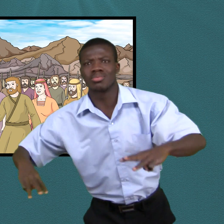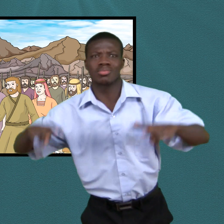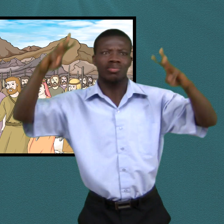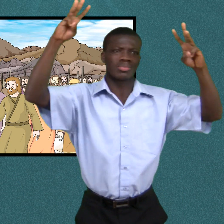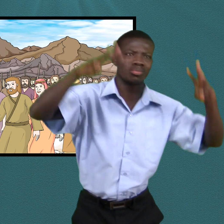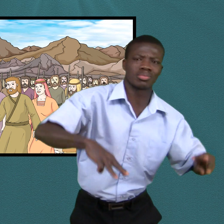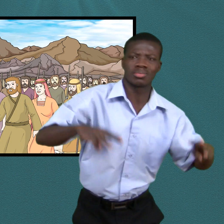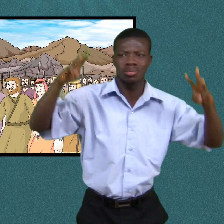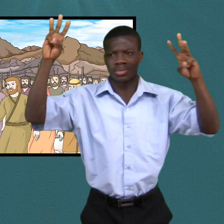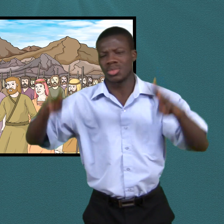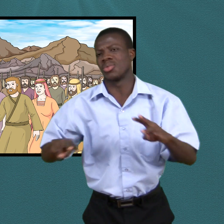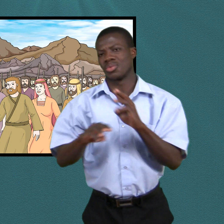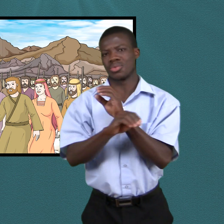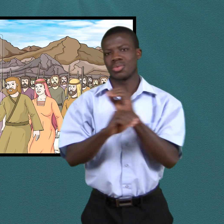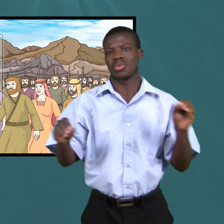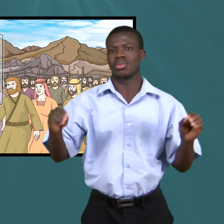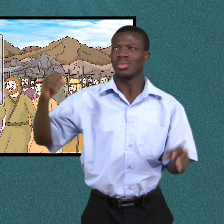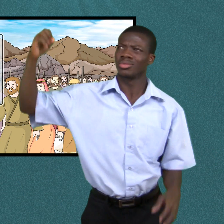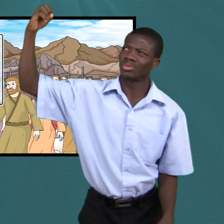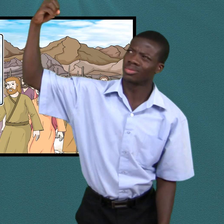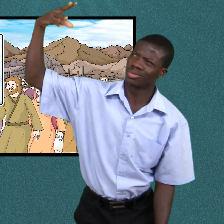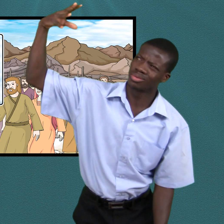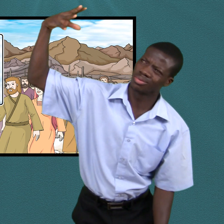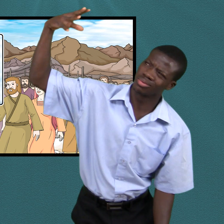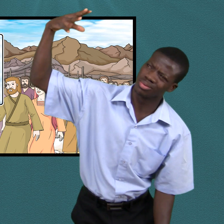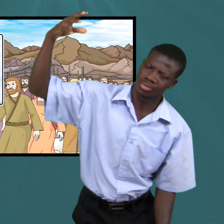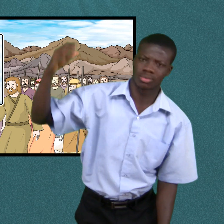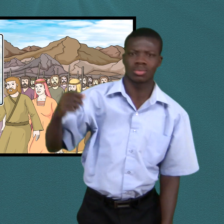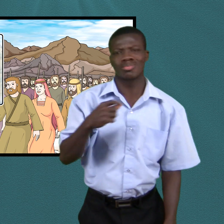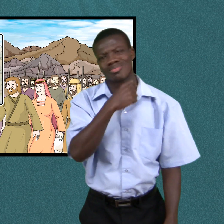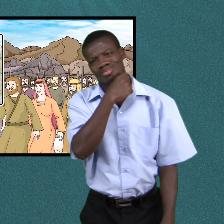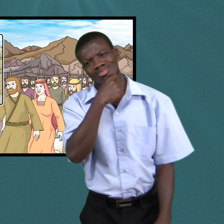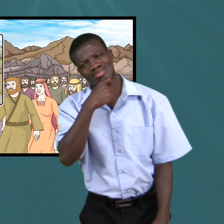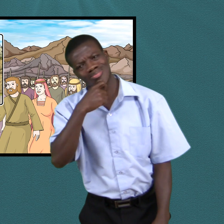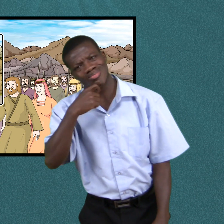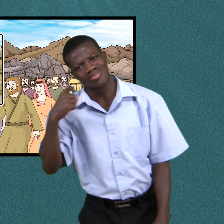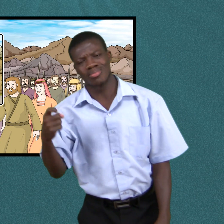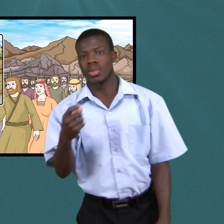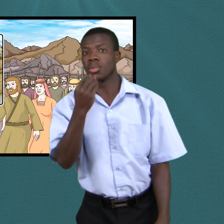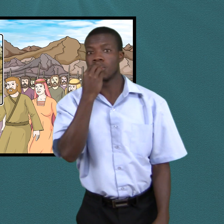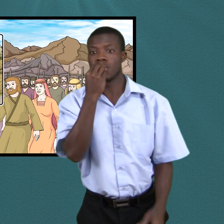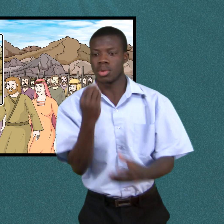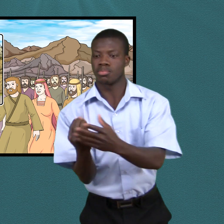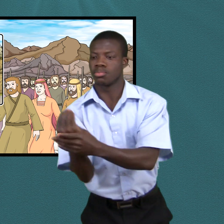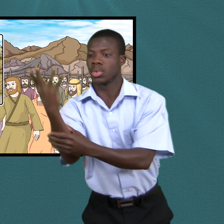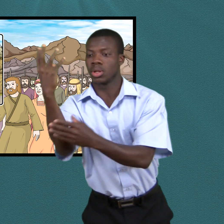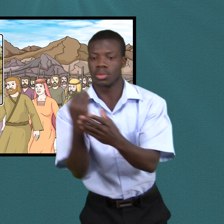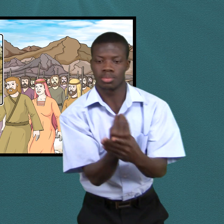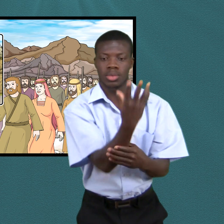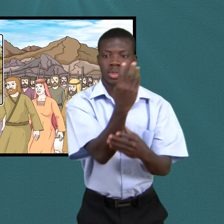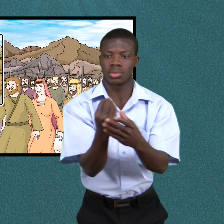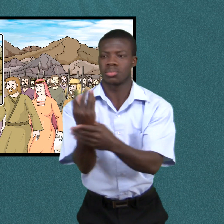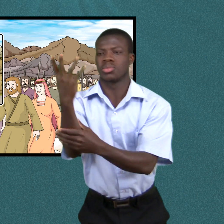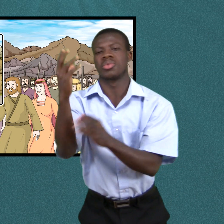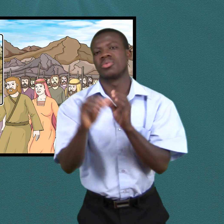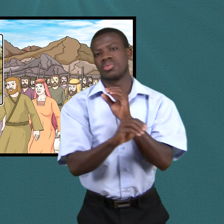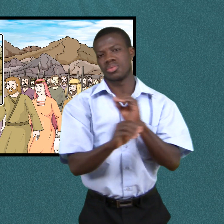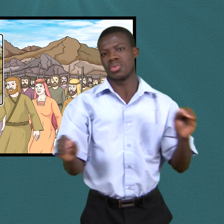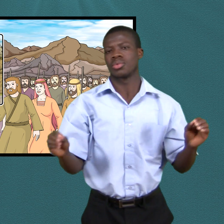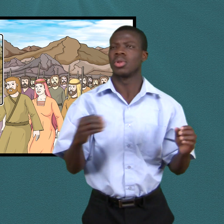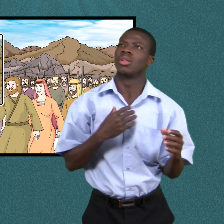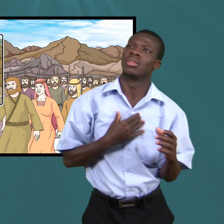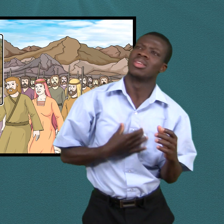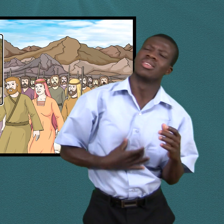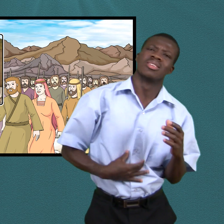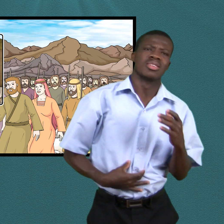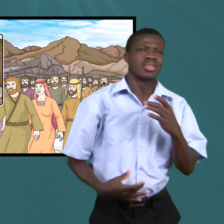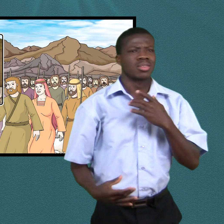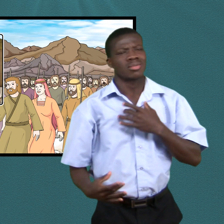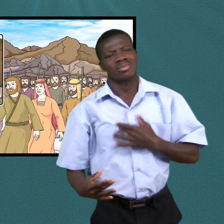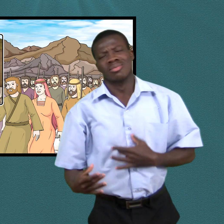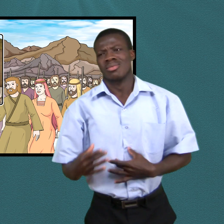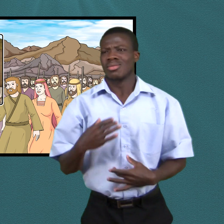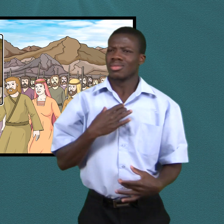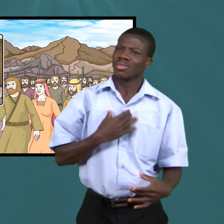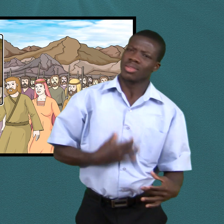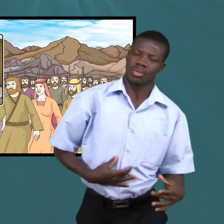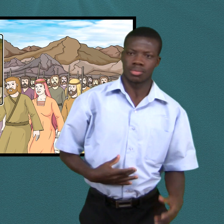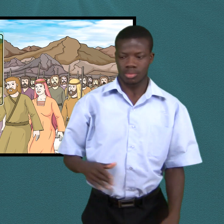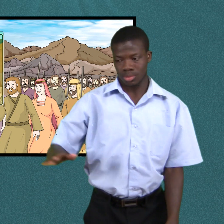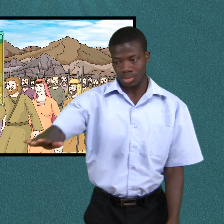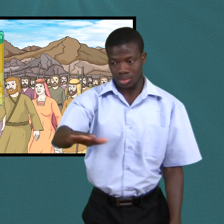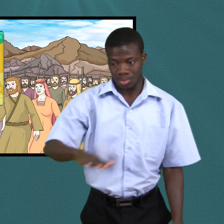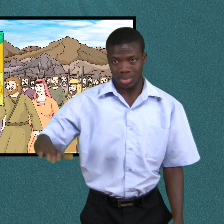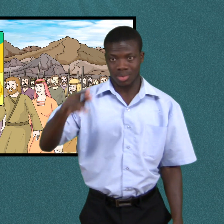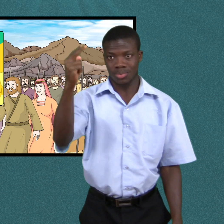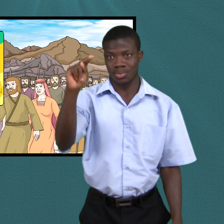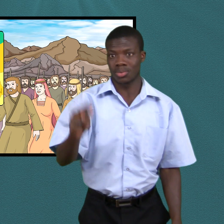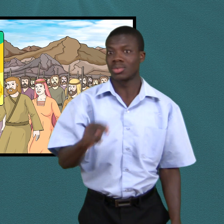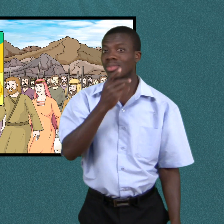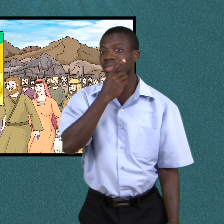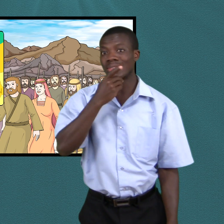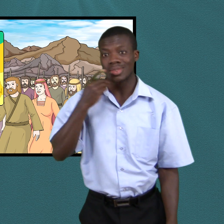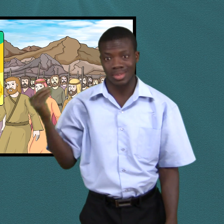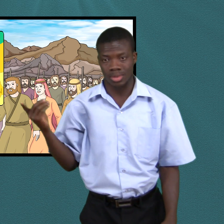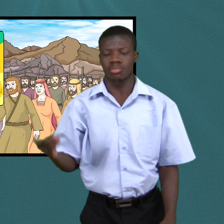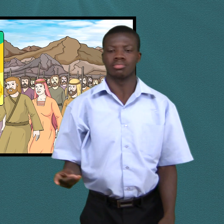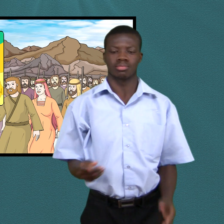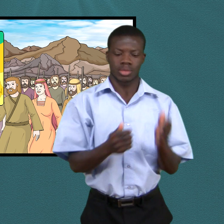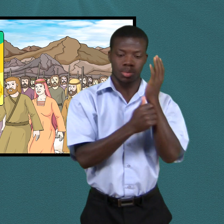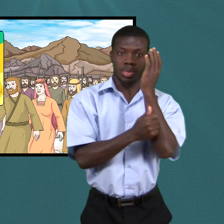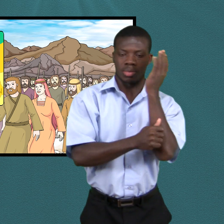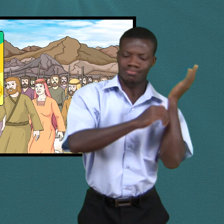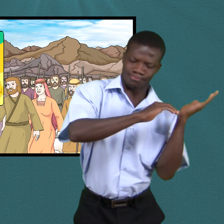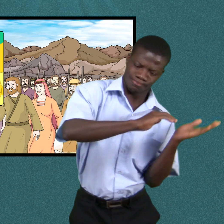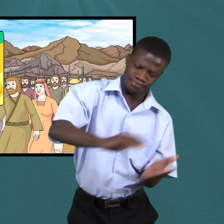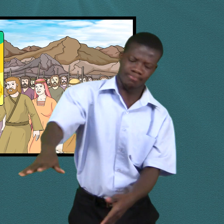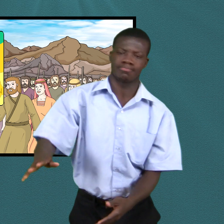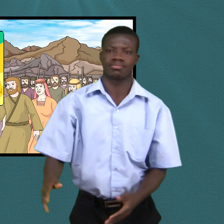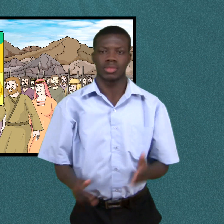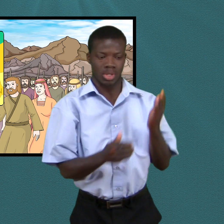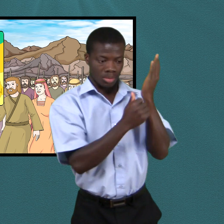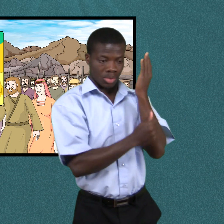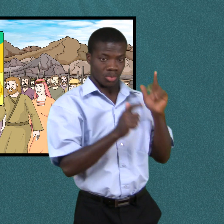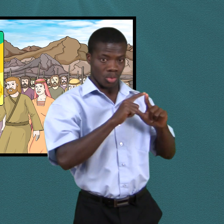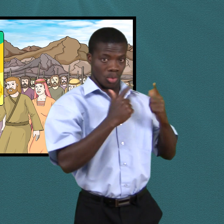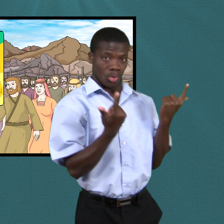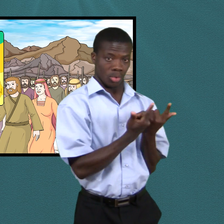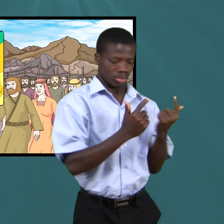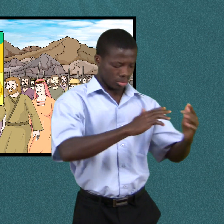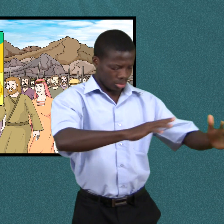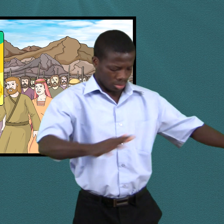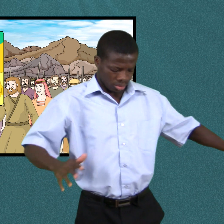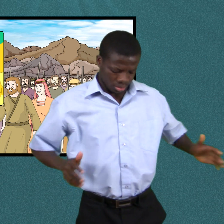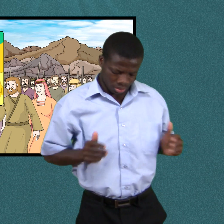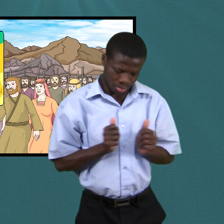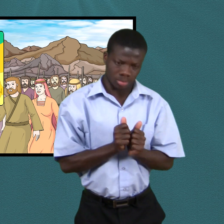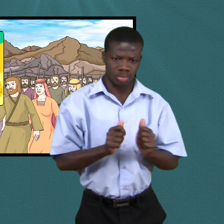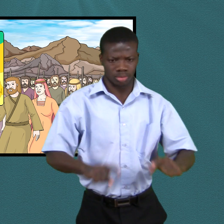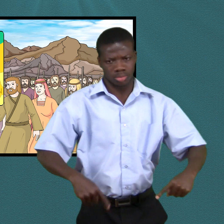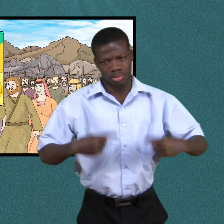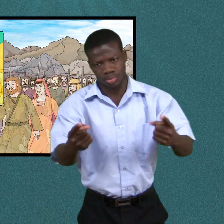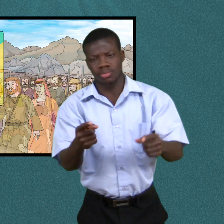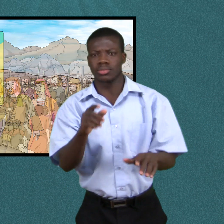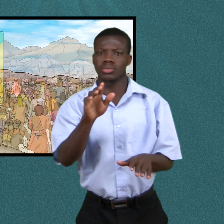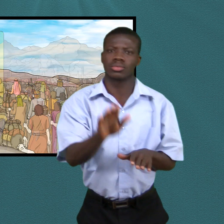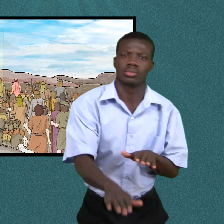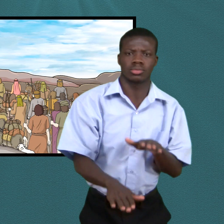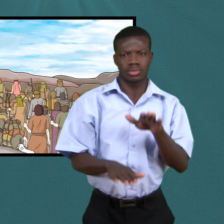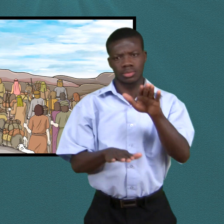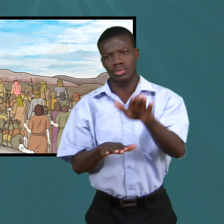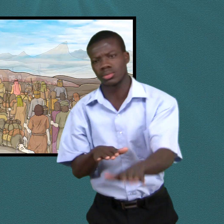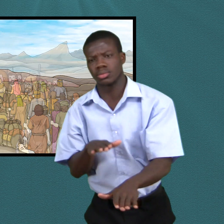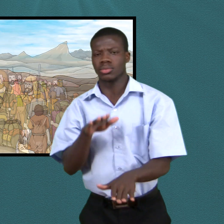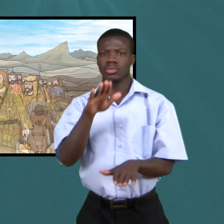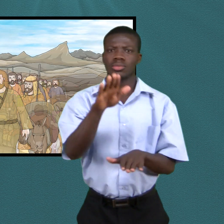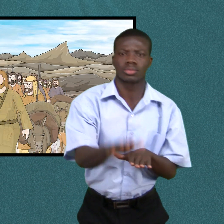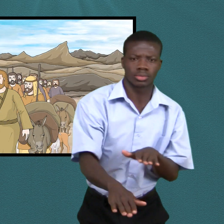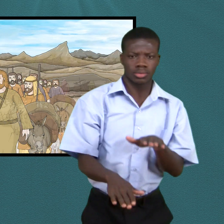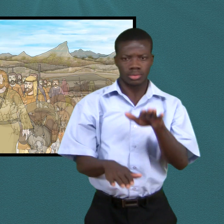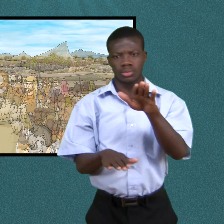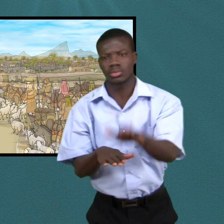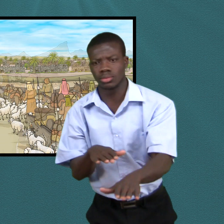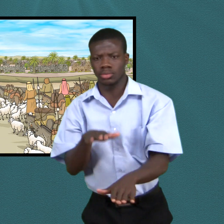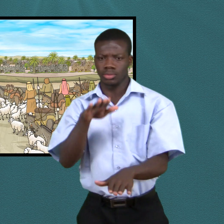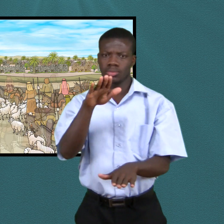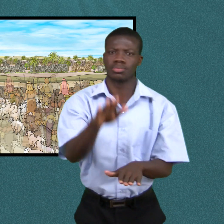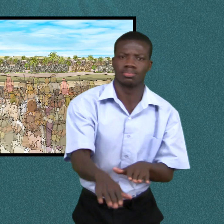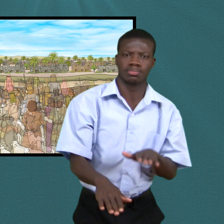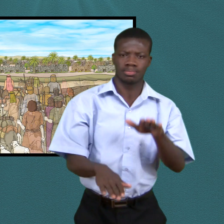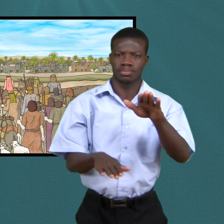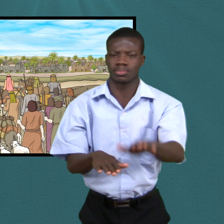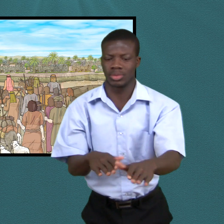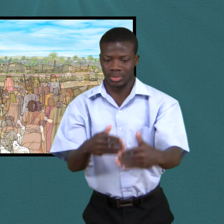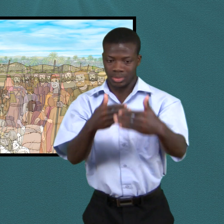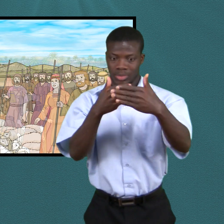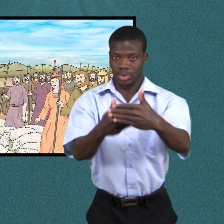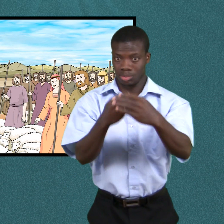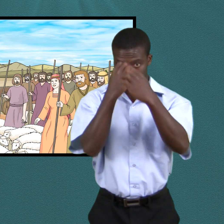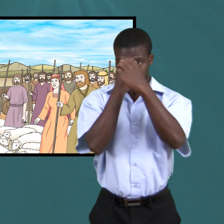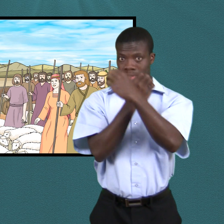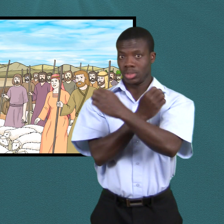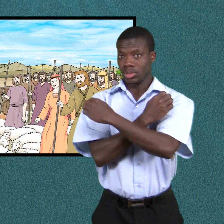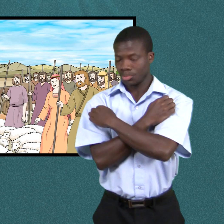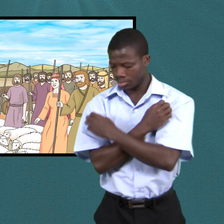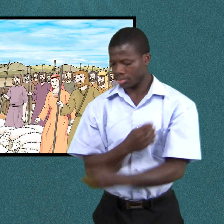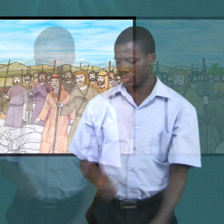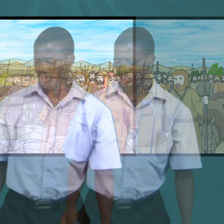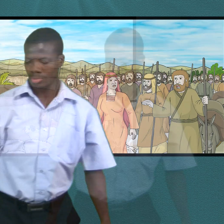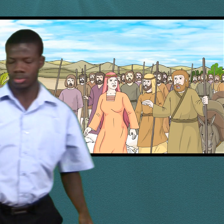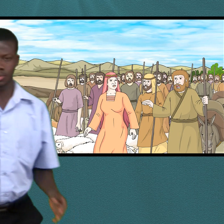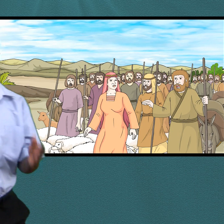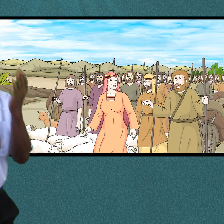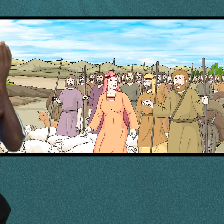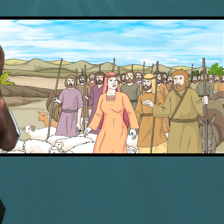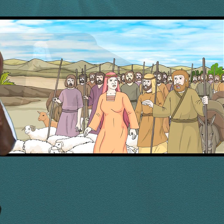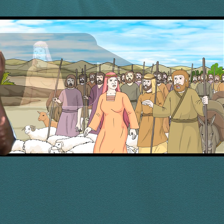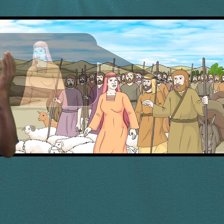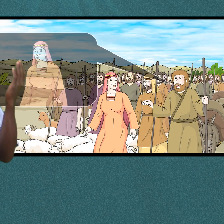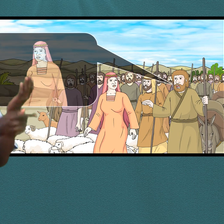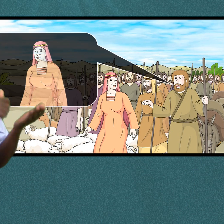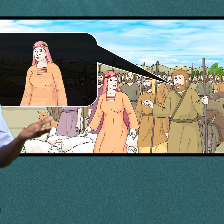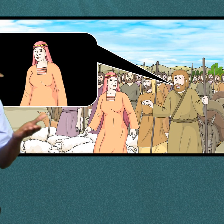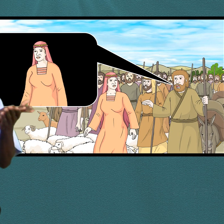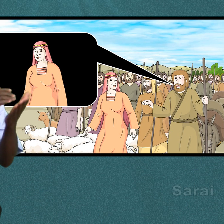Now there was a famine in the land. So Abram went down to Egypt to live there for a while because the famine was severe.